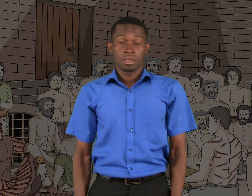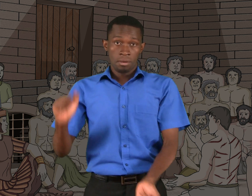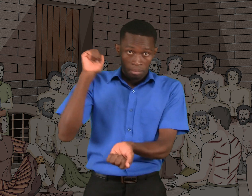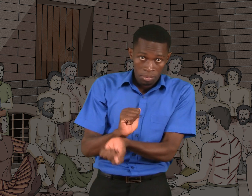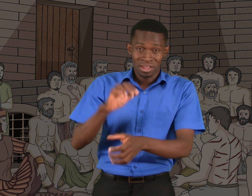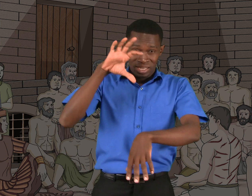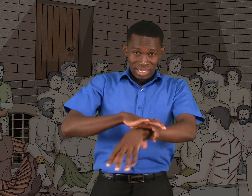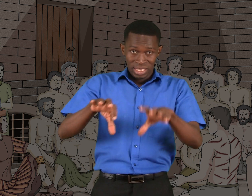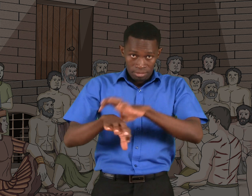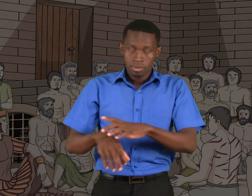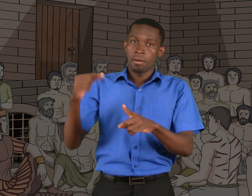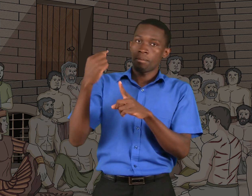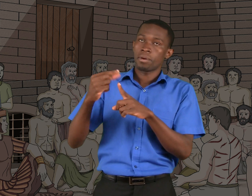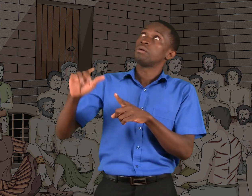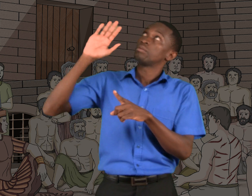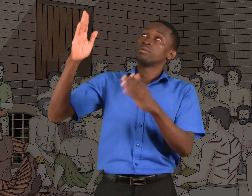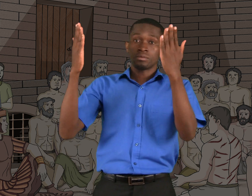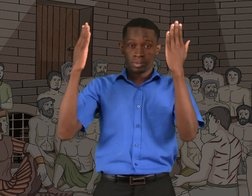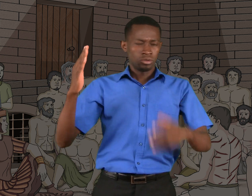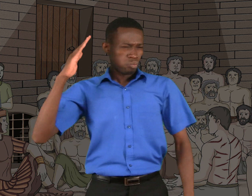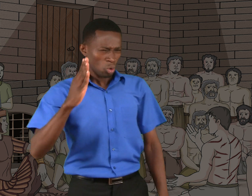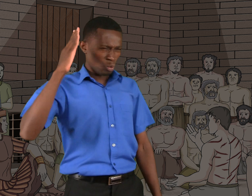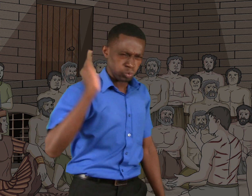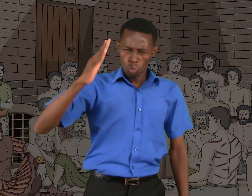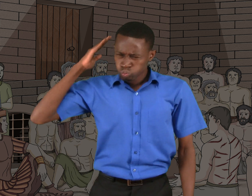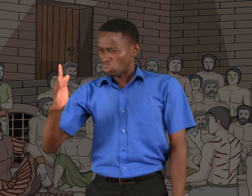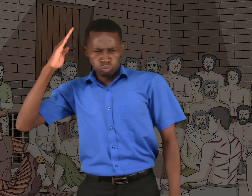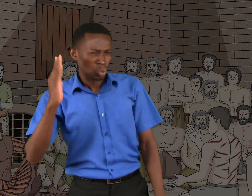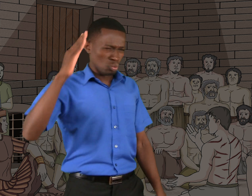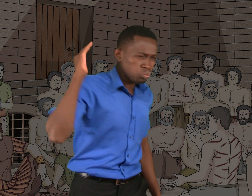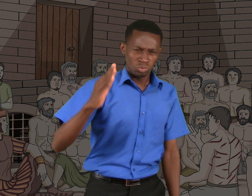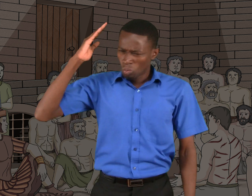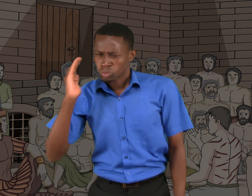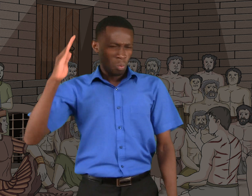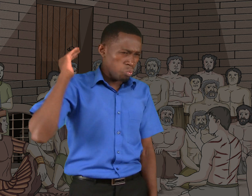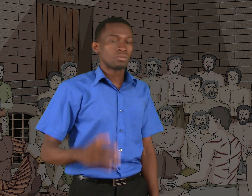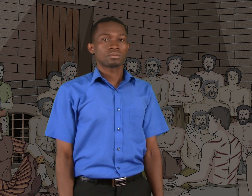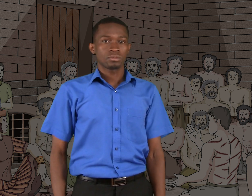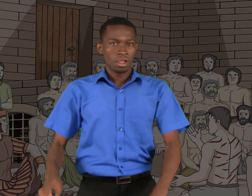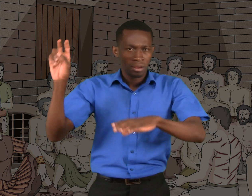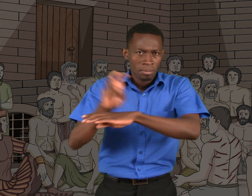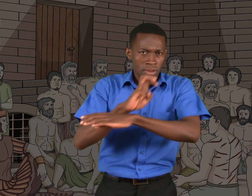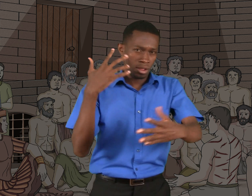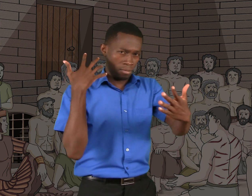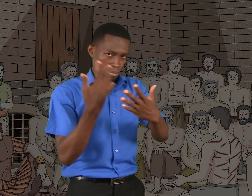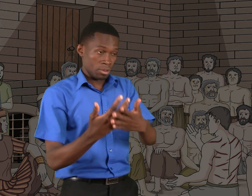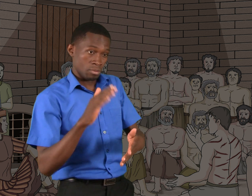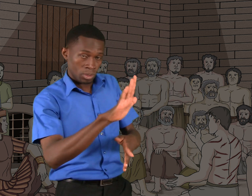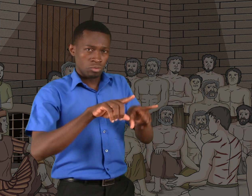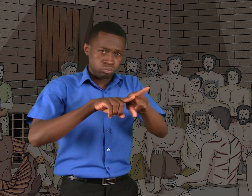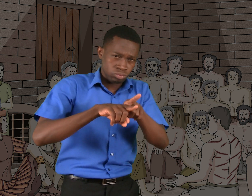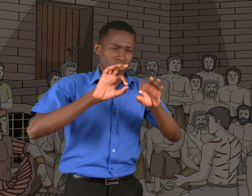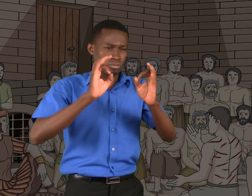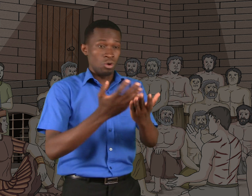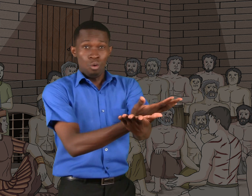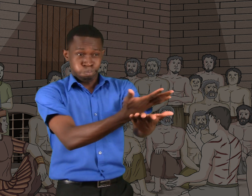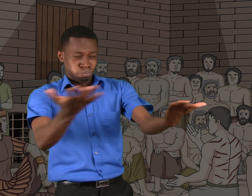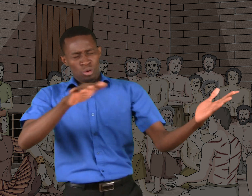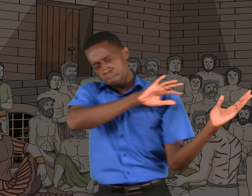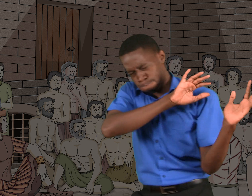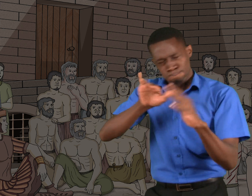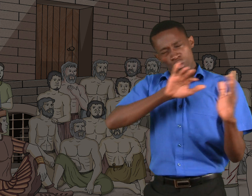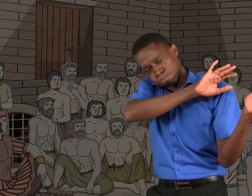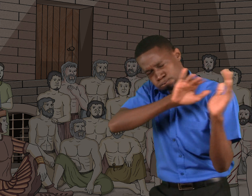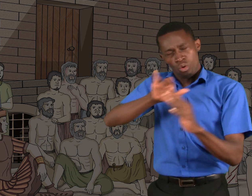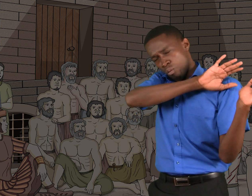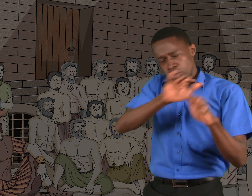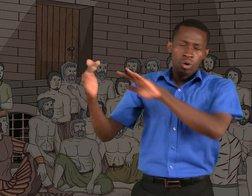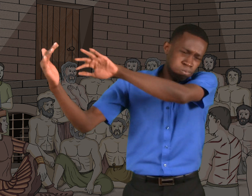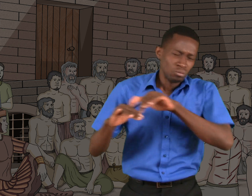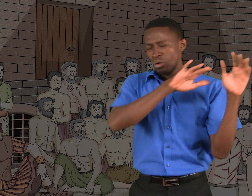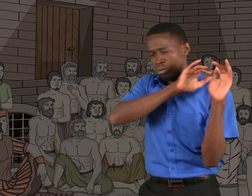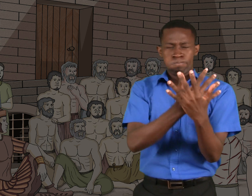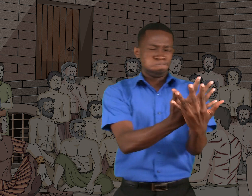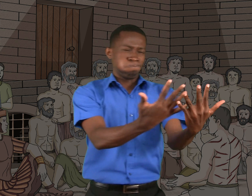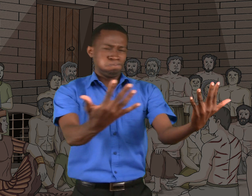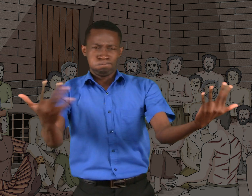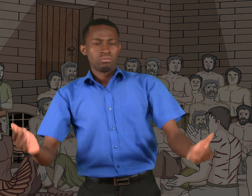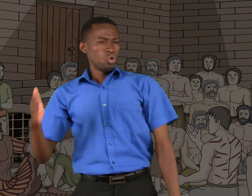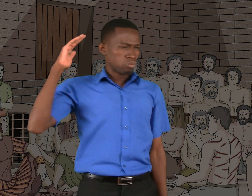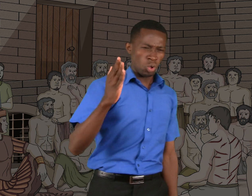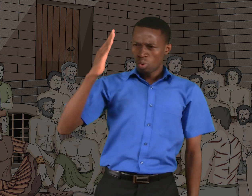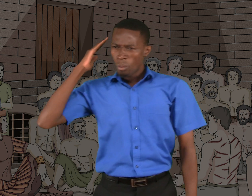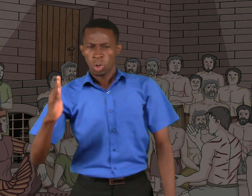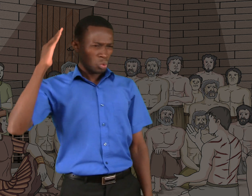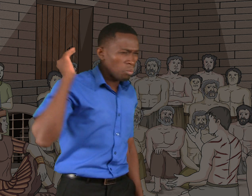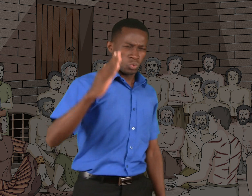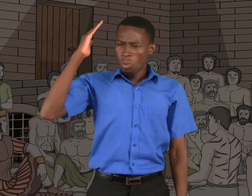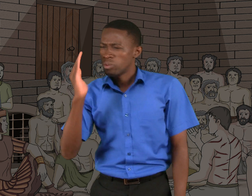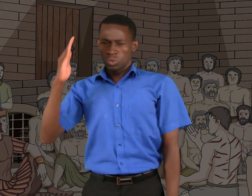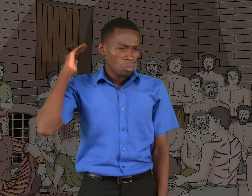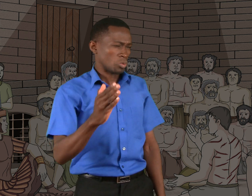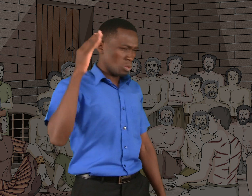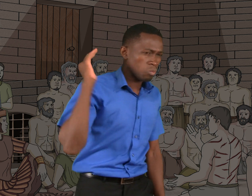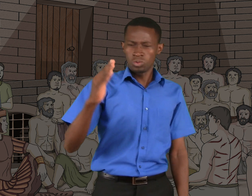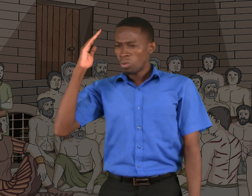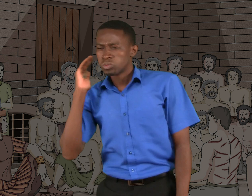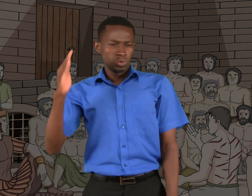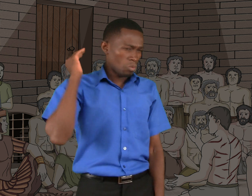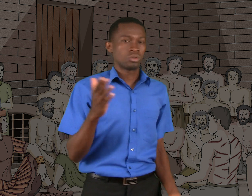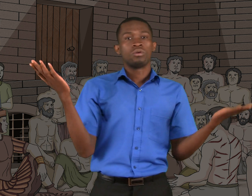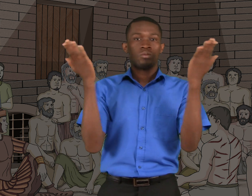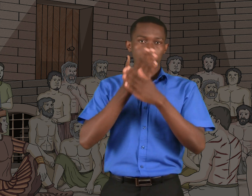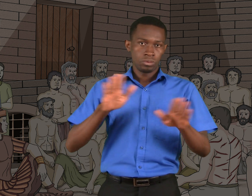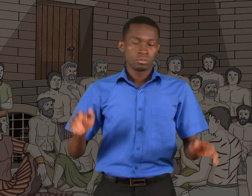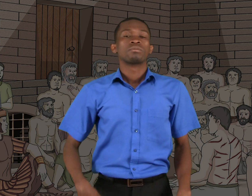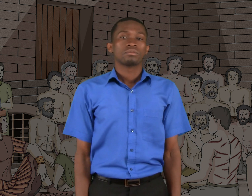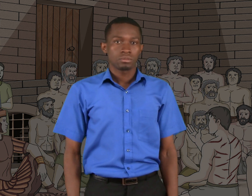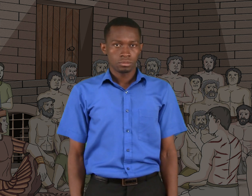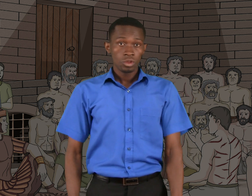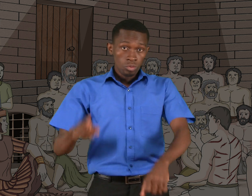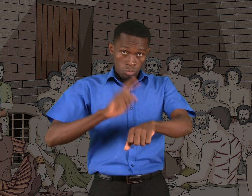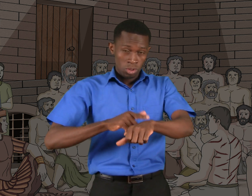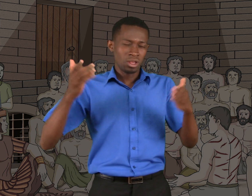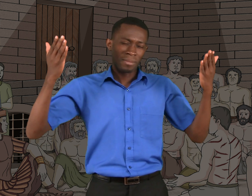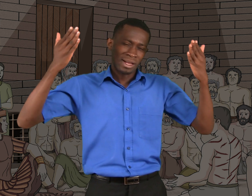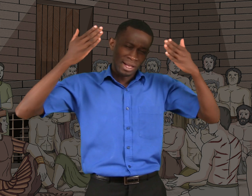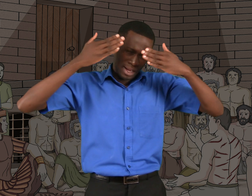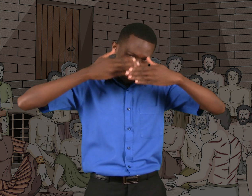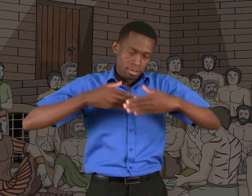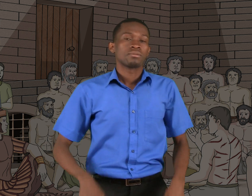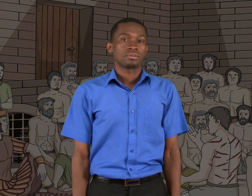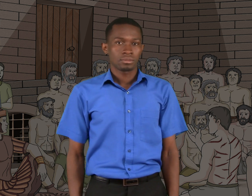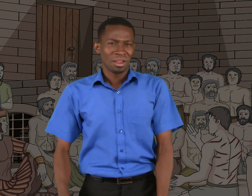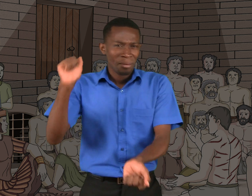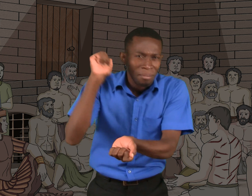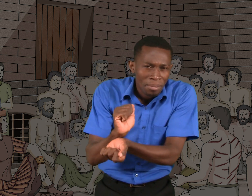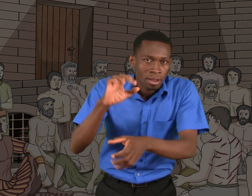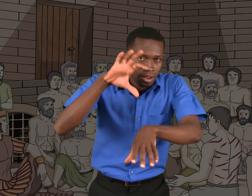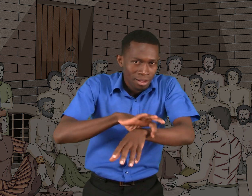They replied, “Believe in the Lord Jesus and you will be saved, you and your household.”